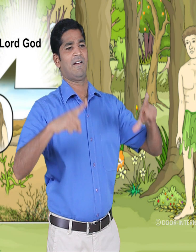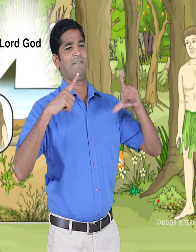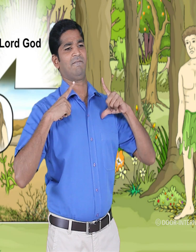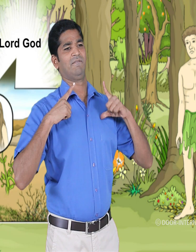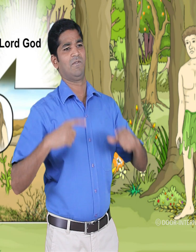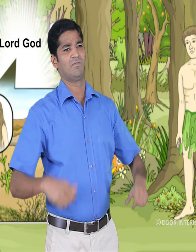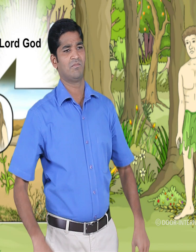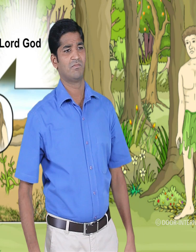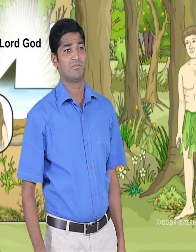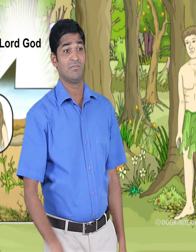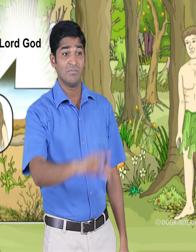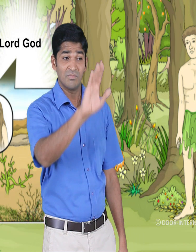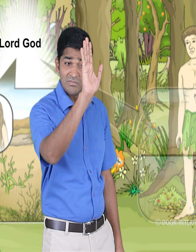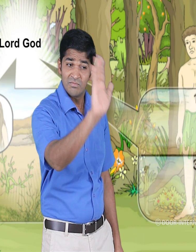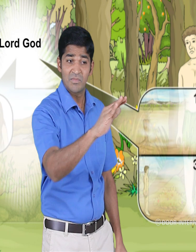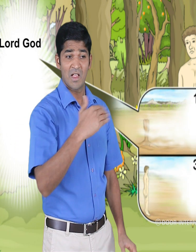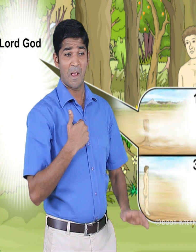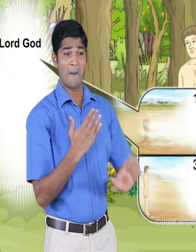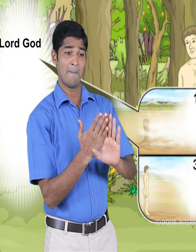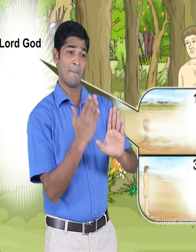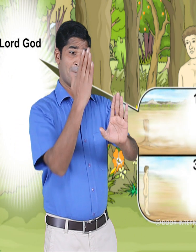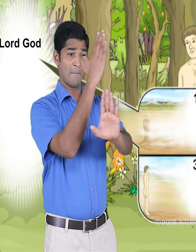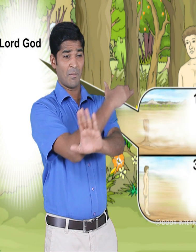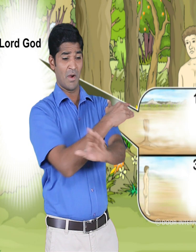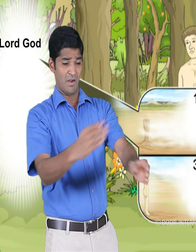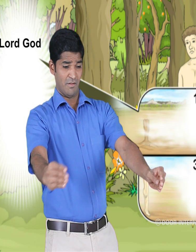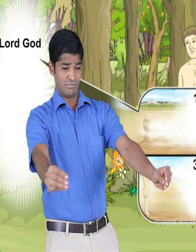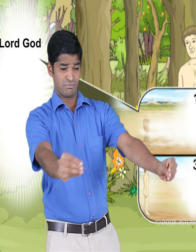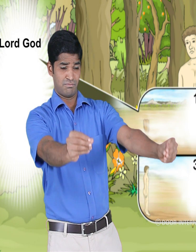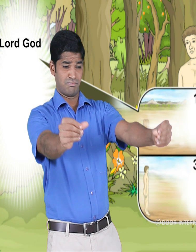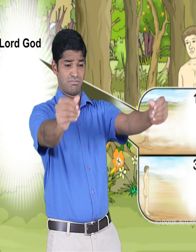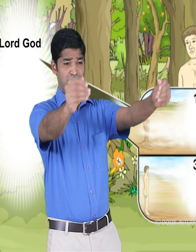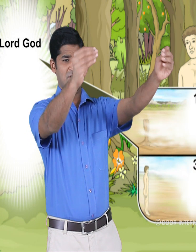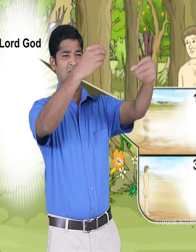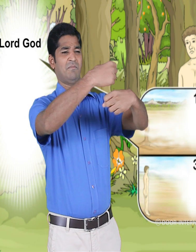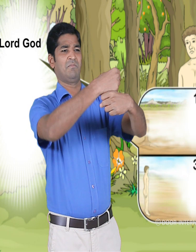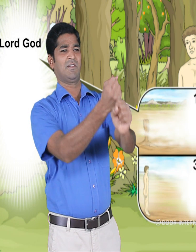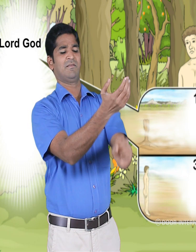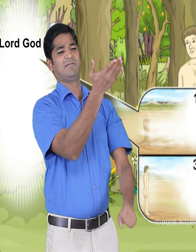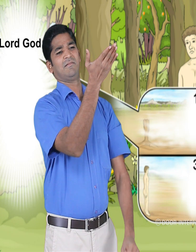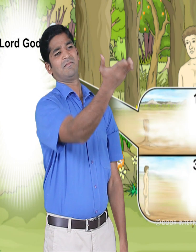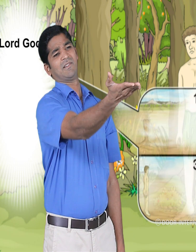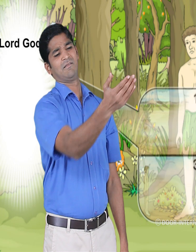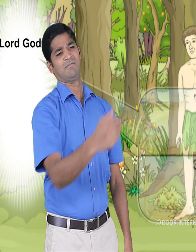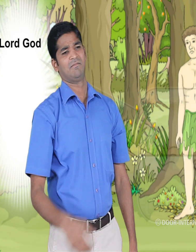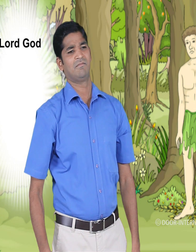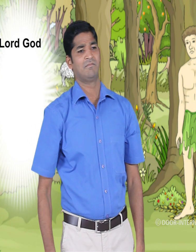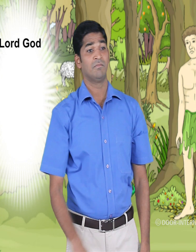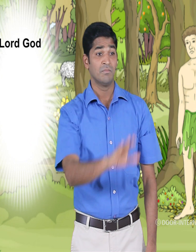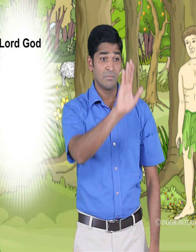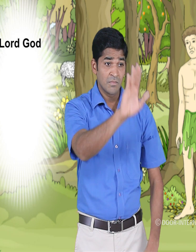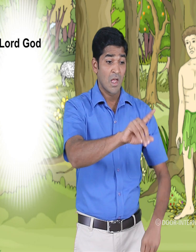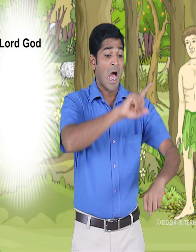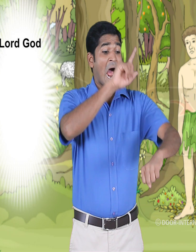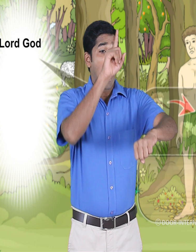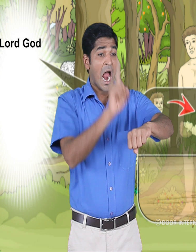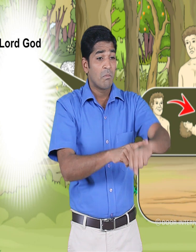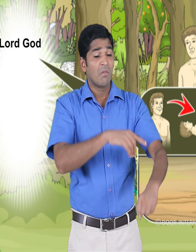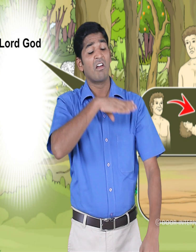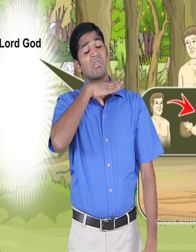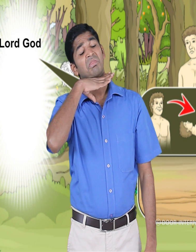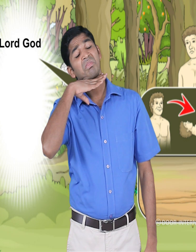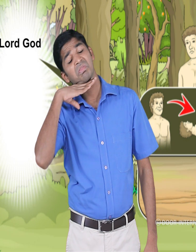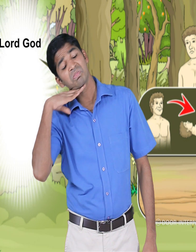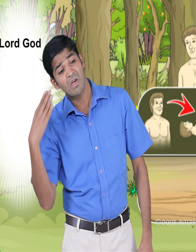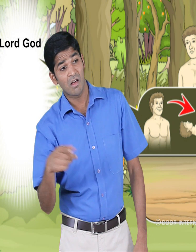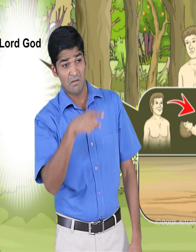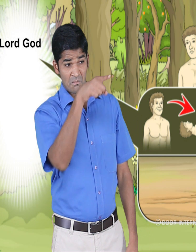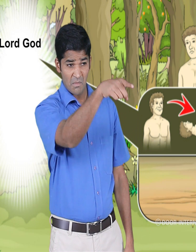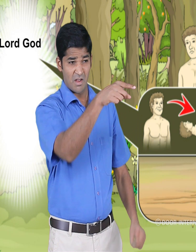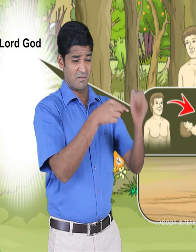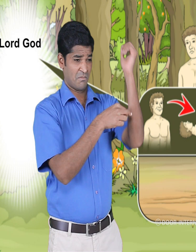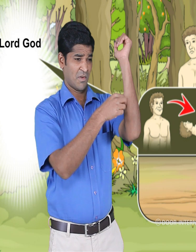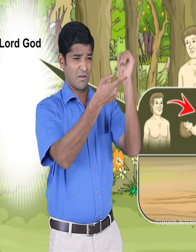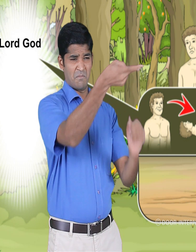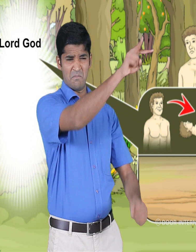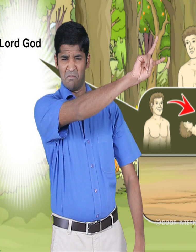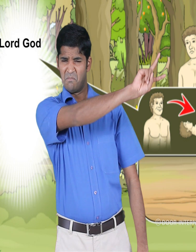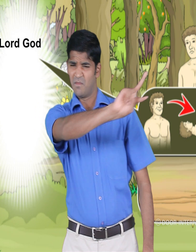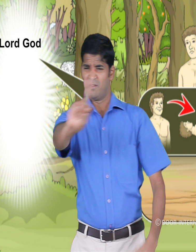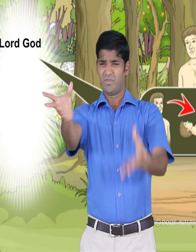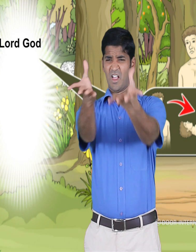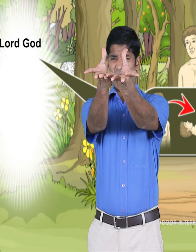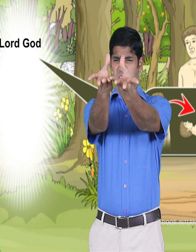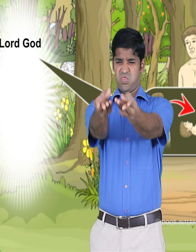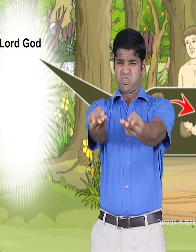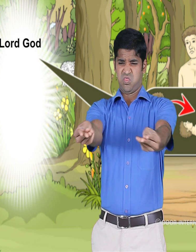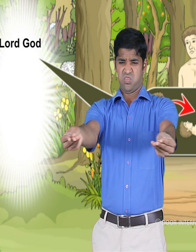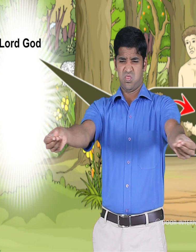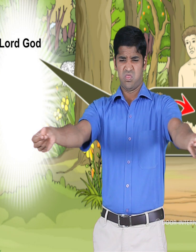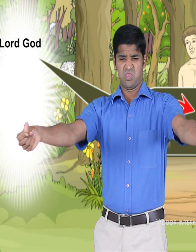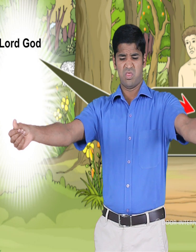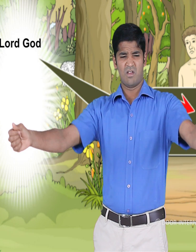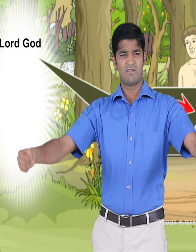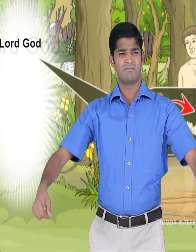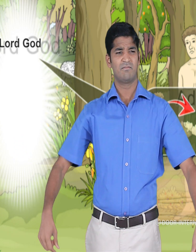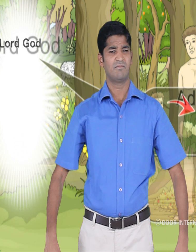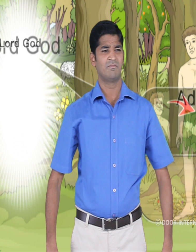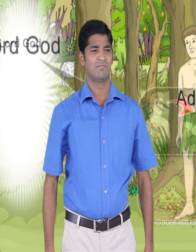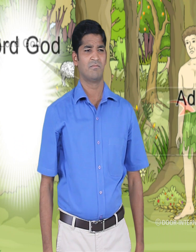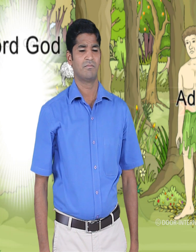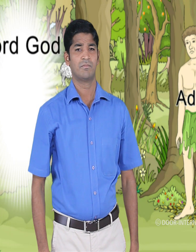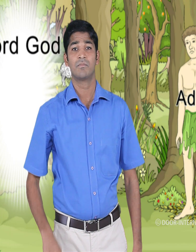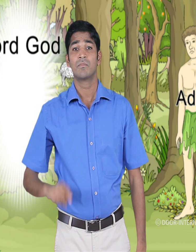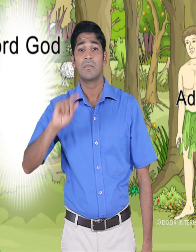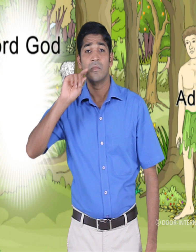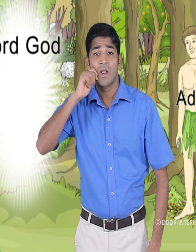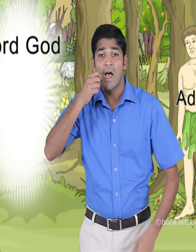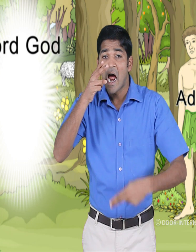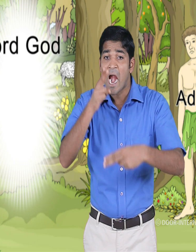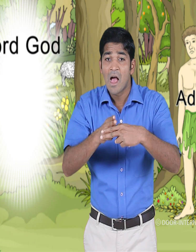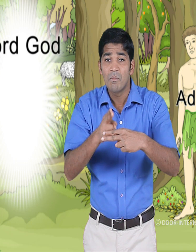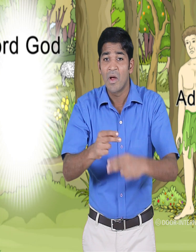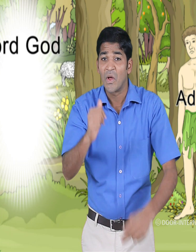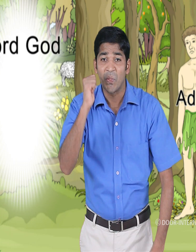By the sweat of your brow you will eat your bread, until you return to the ground— because out of it were you taken. For dust you are, and to dust you shall return.”